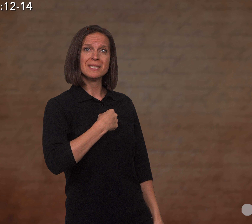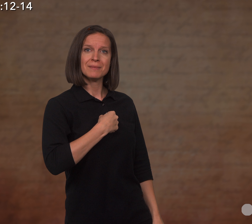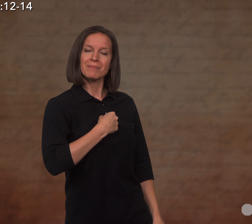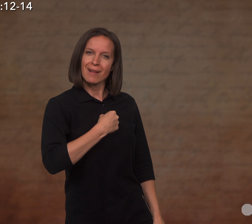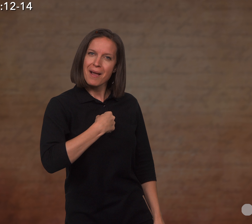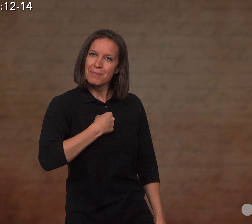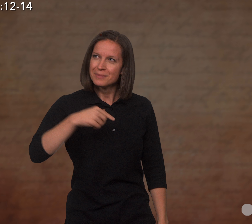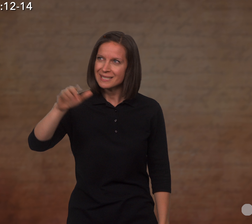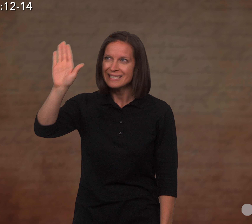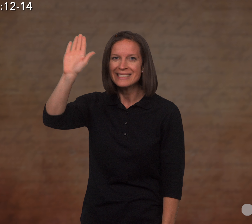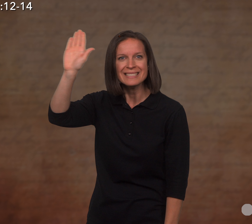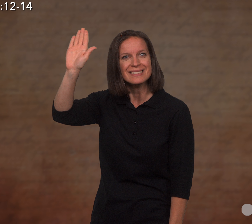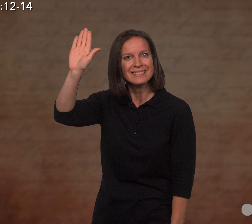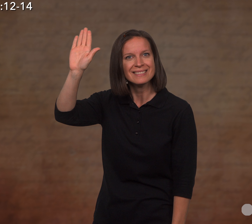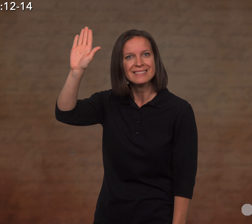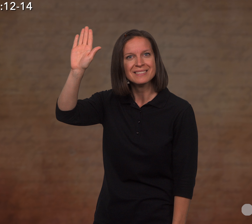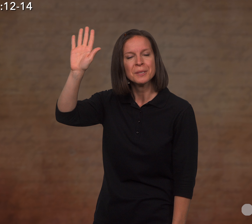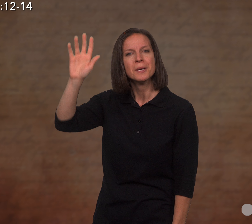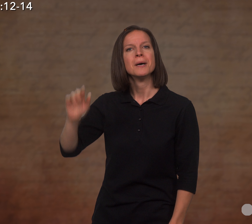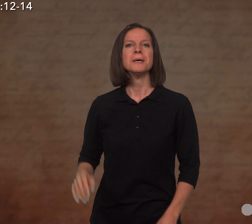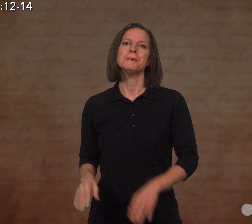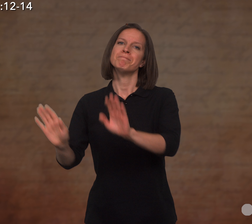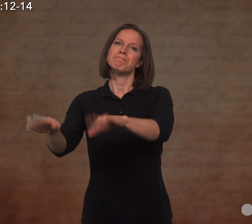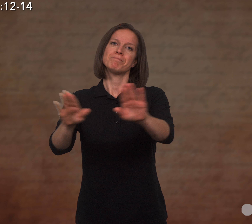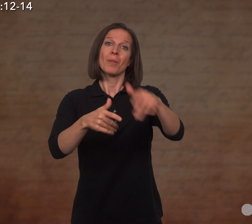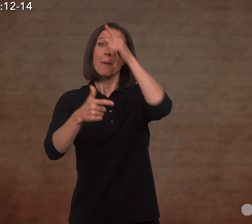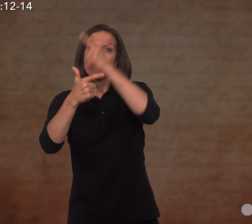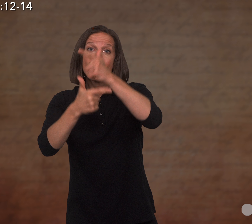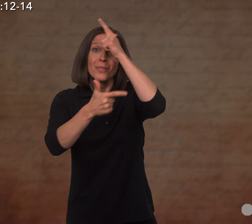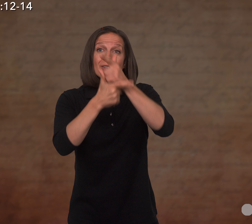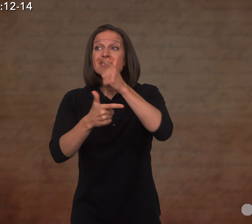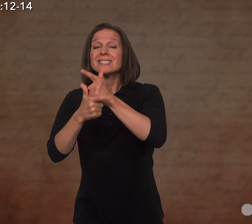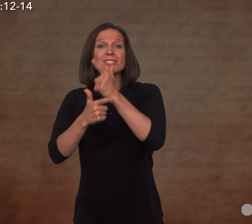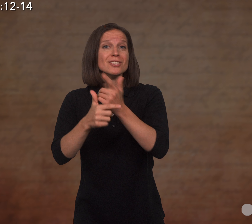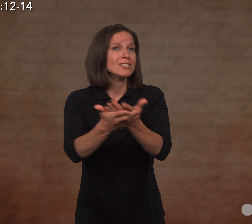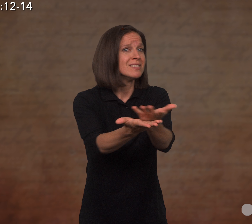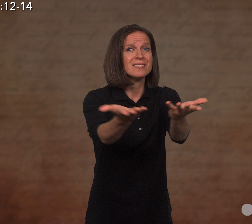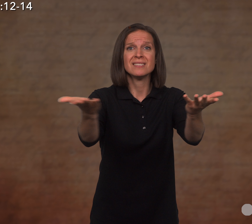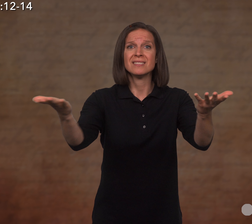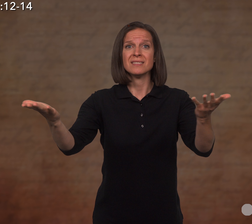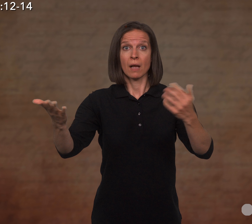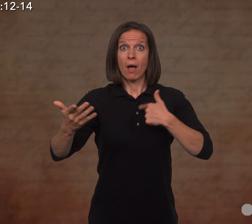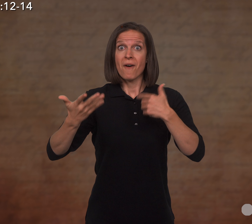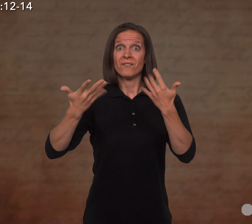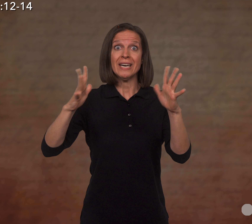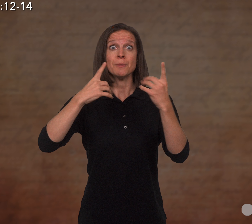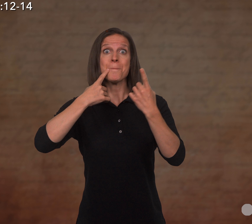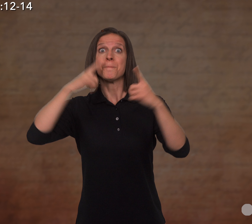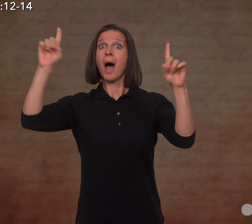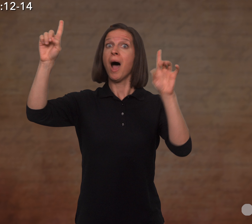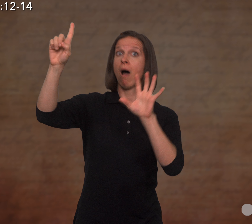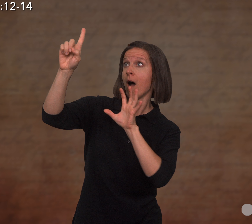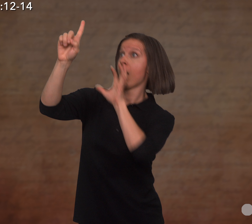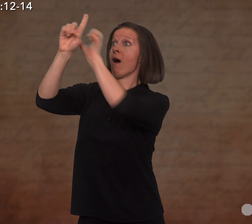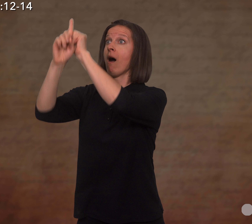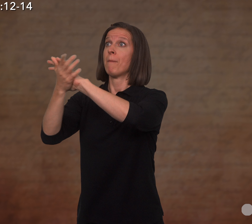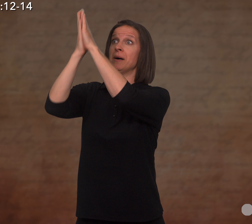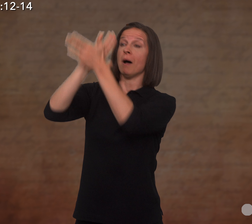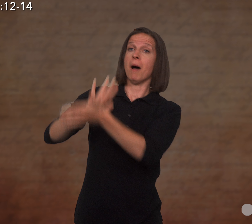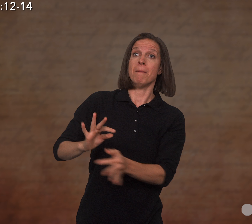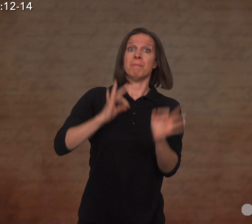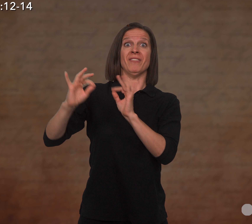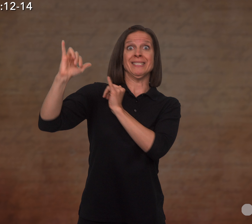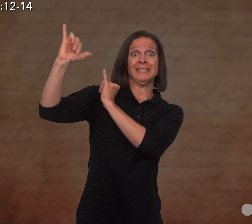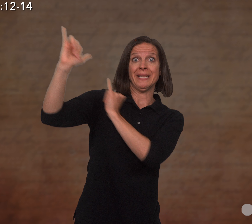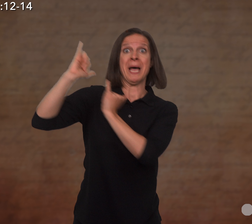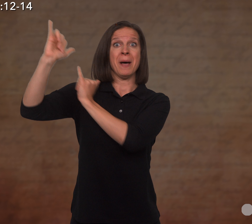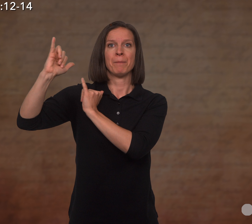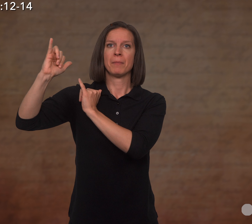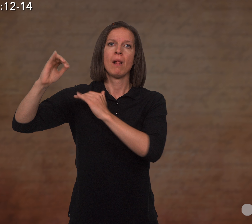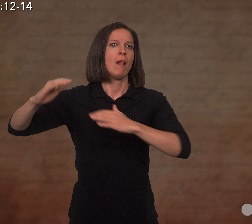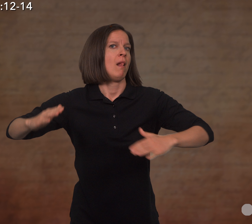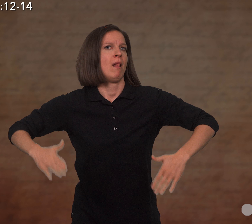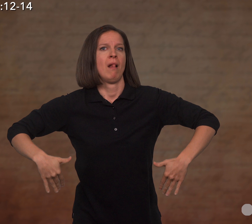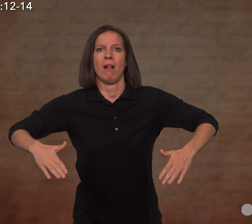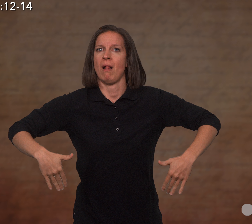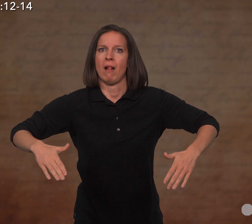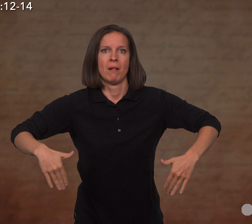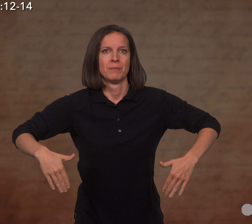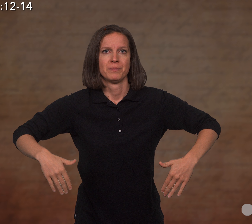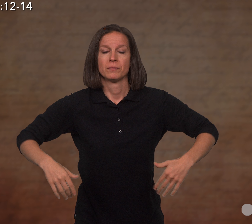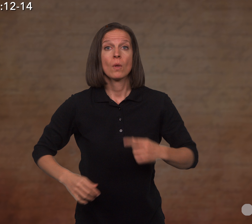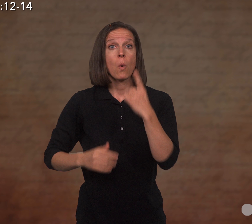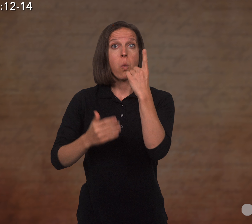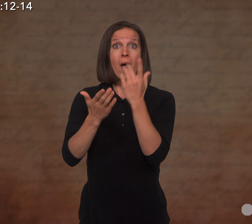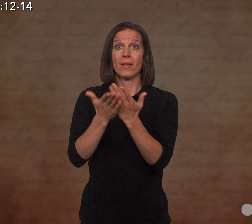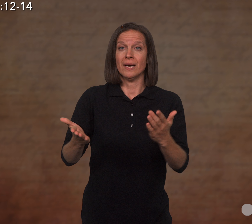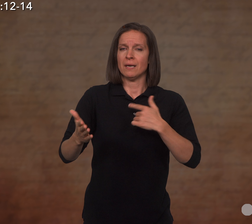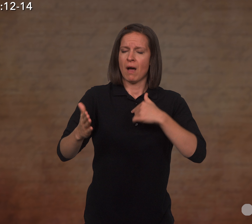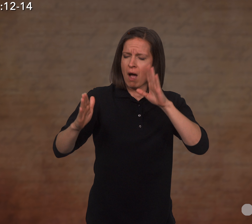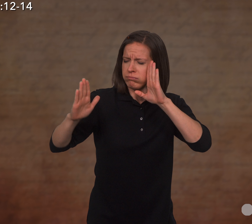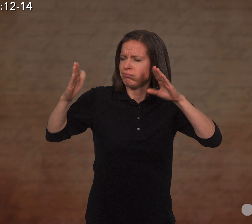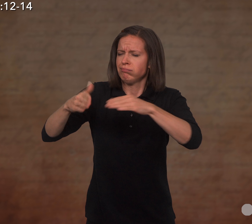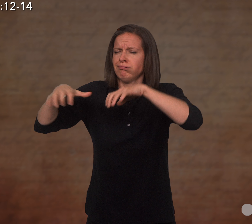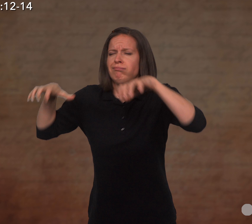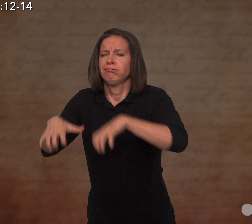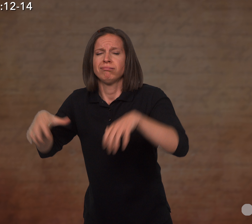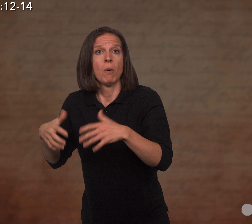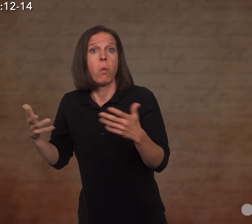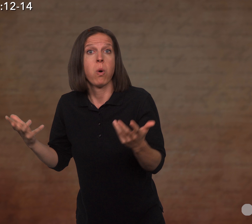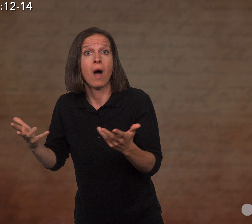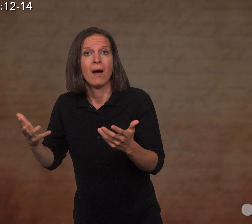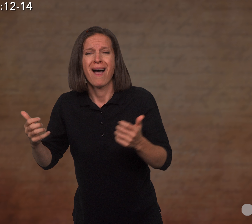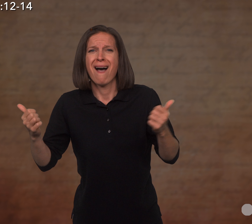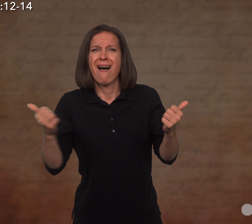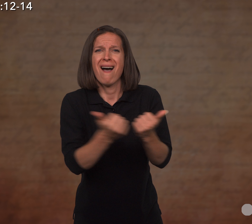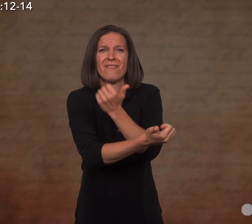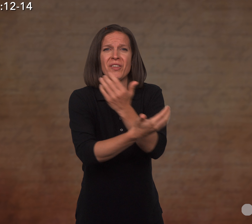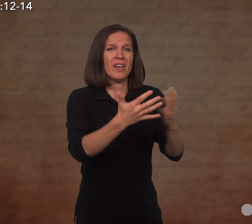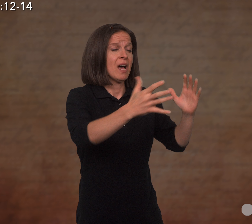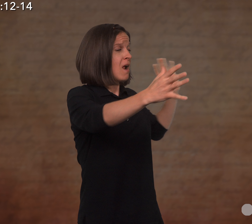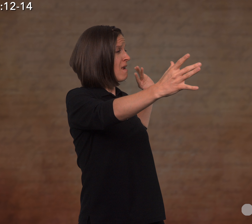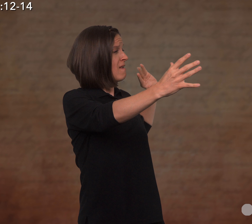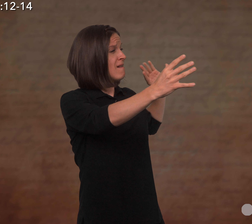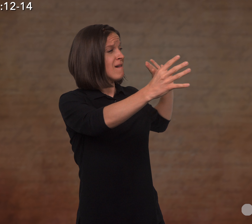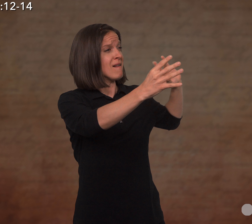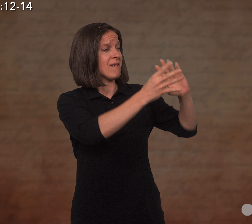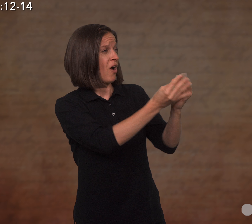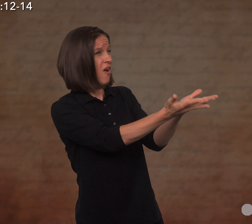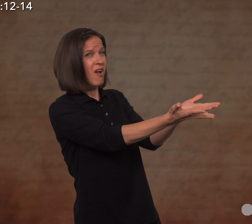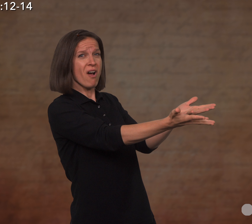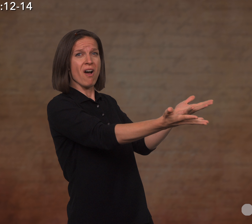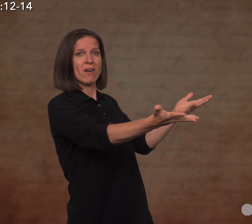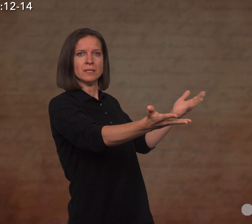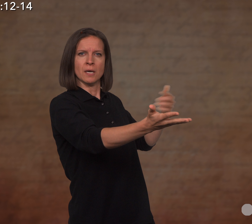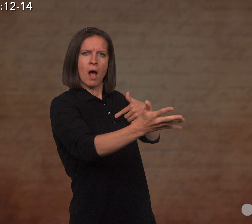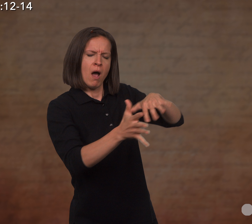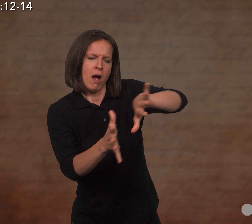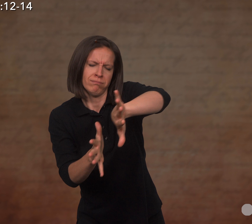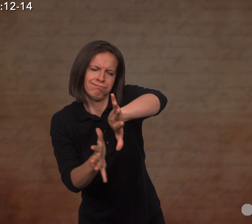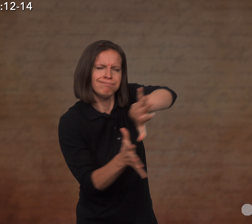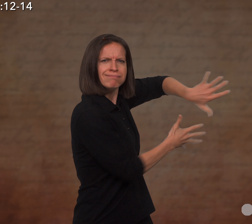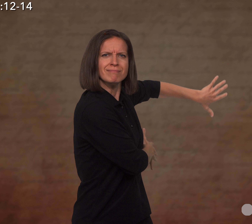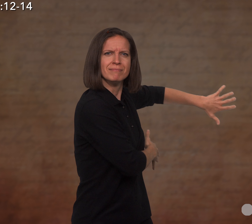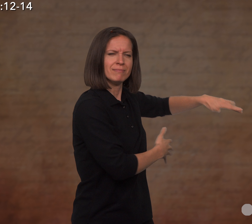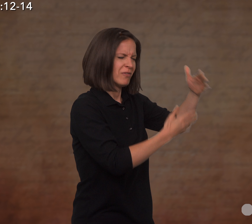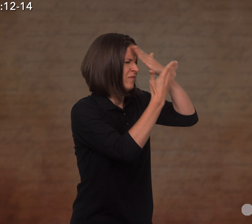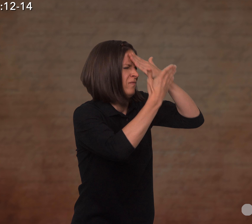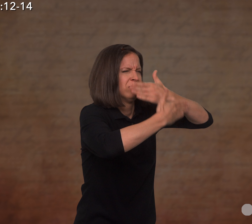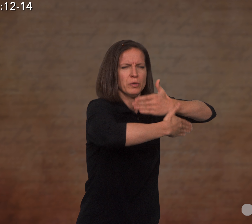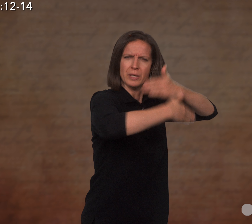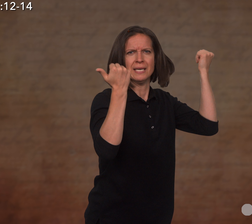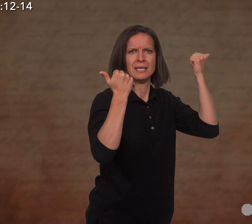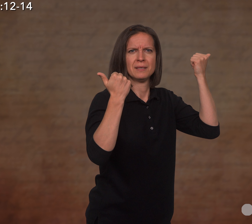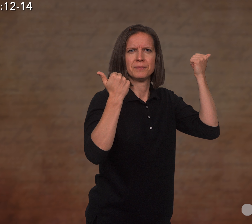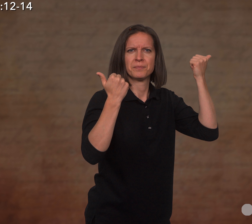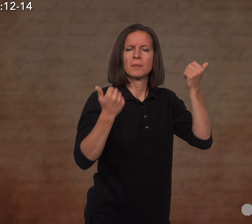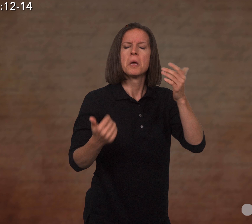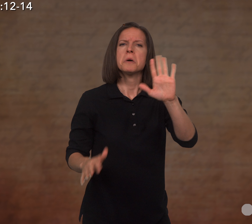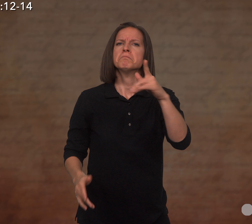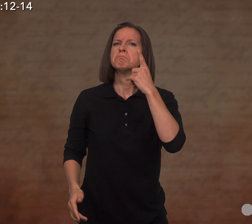Brothers, I do not consider myself yet to have taken hold of it.